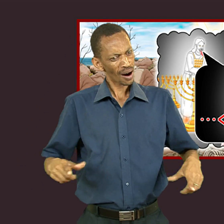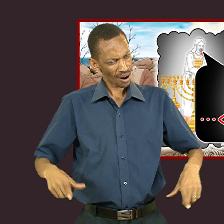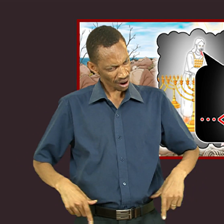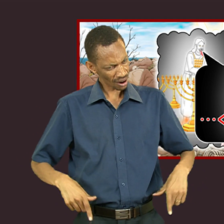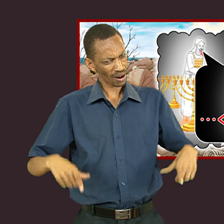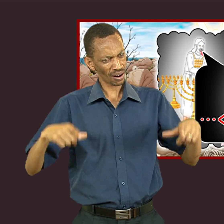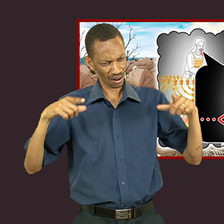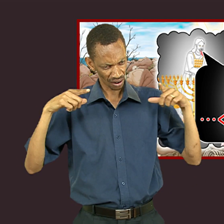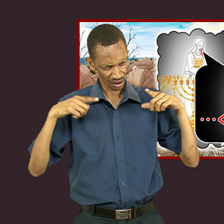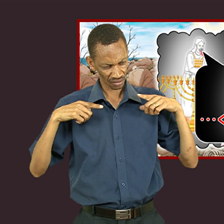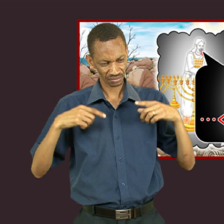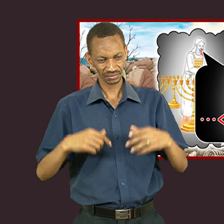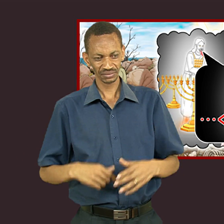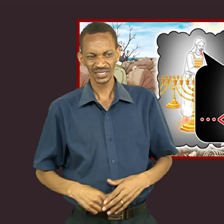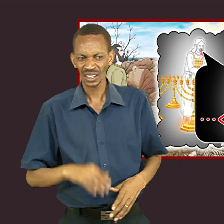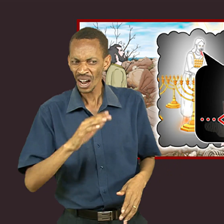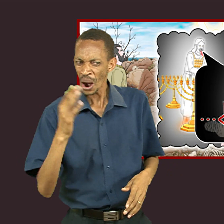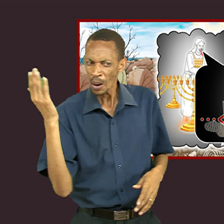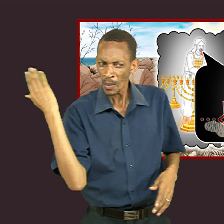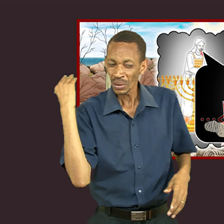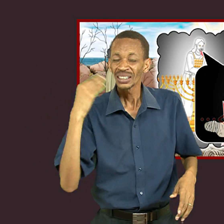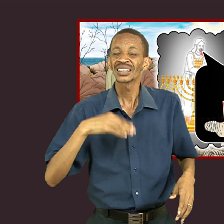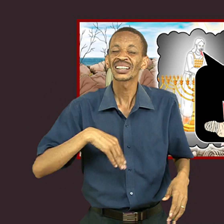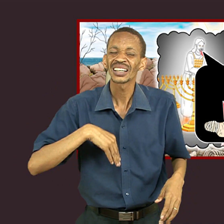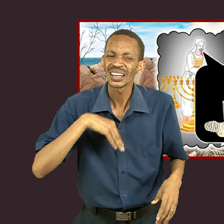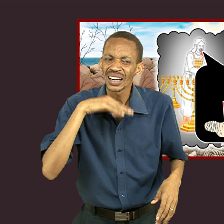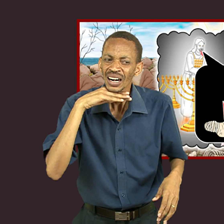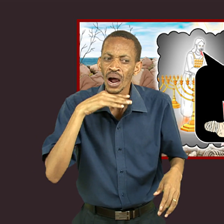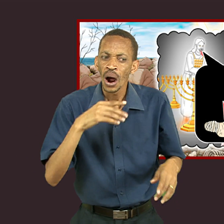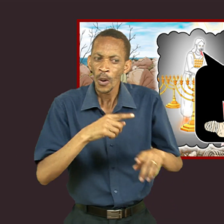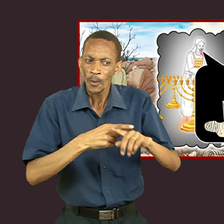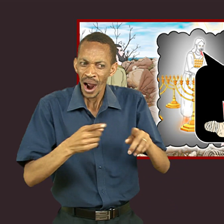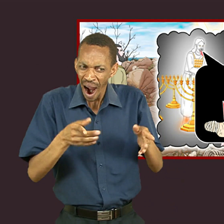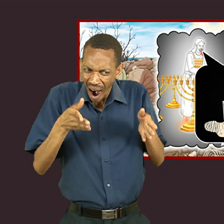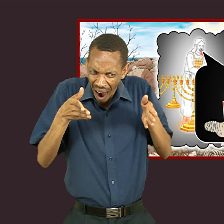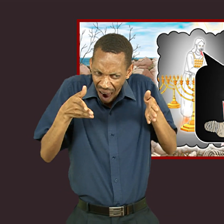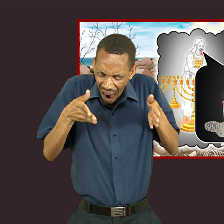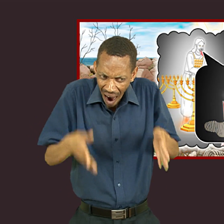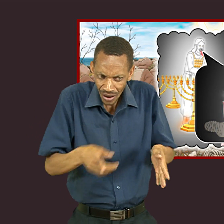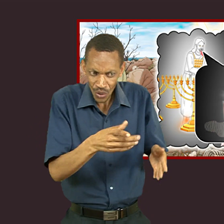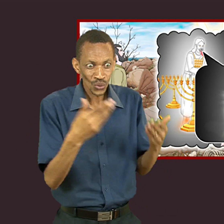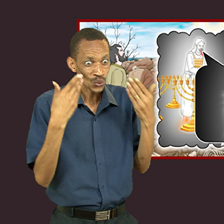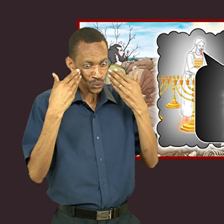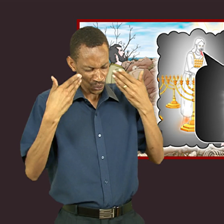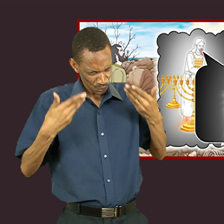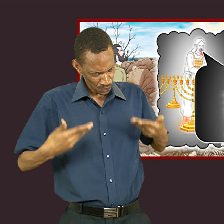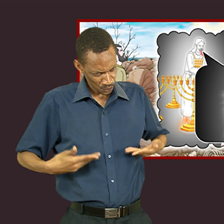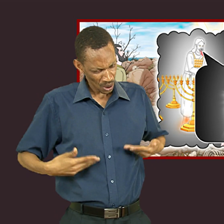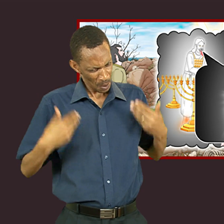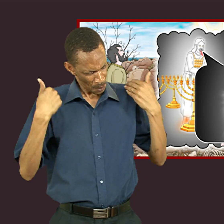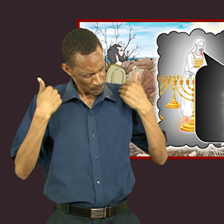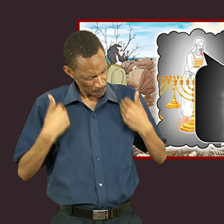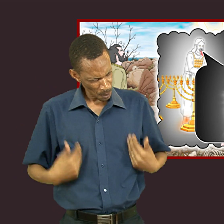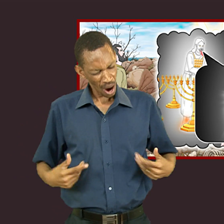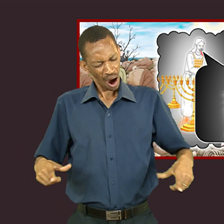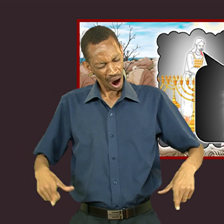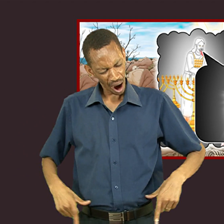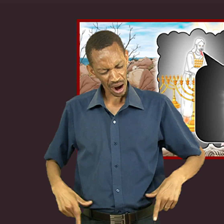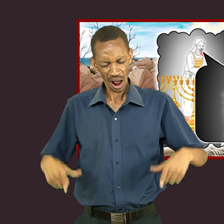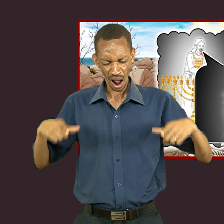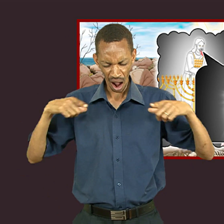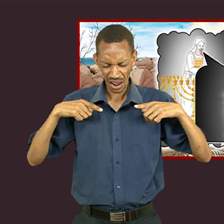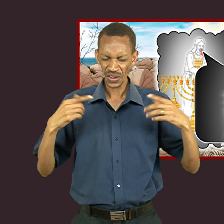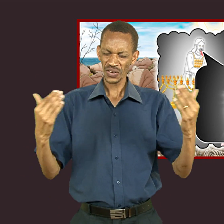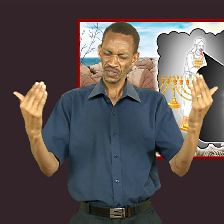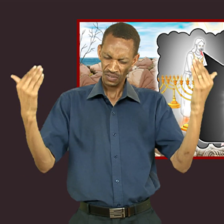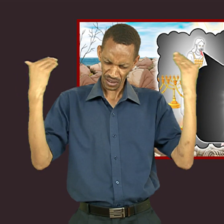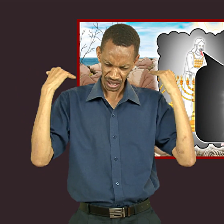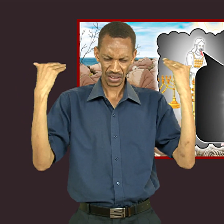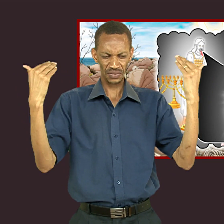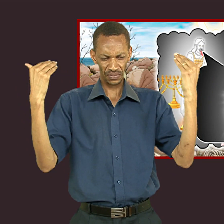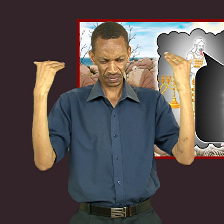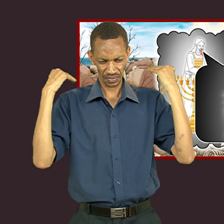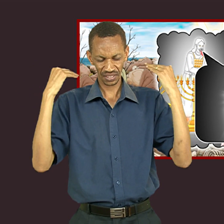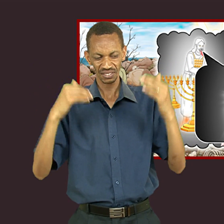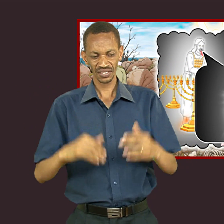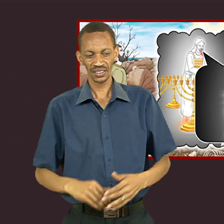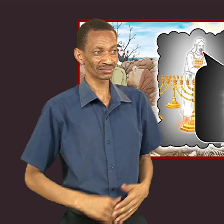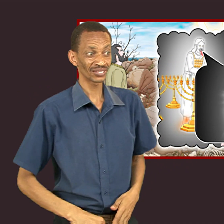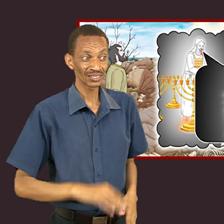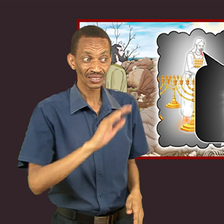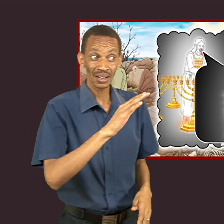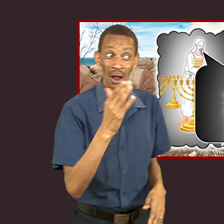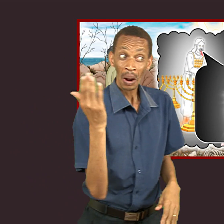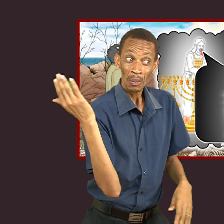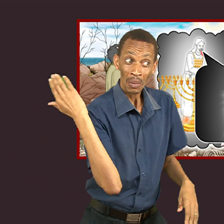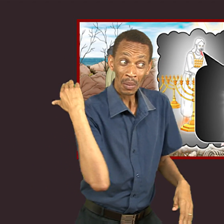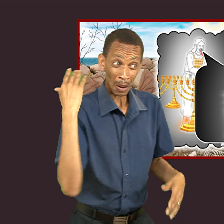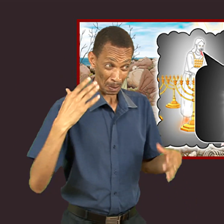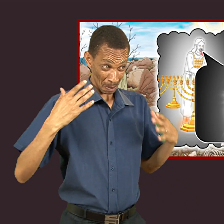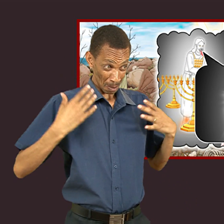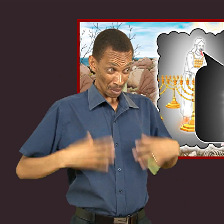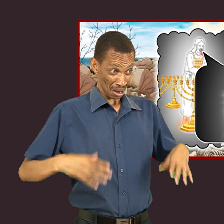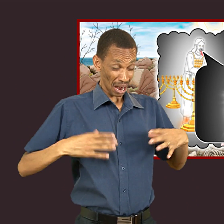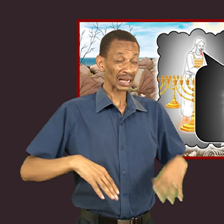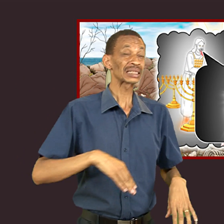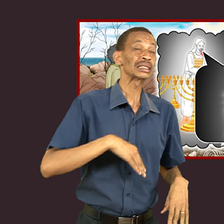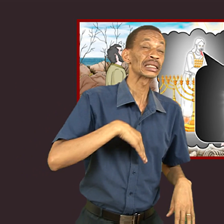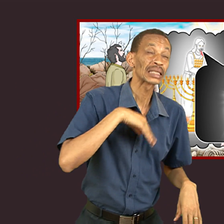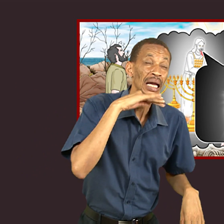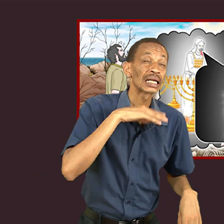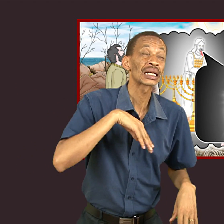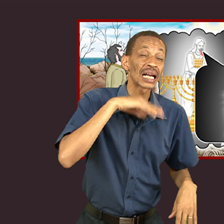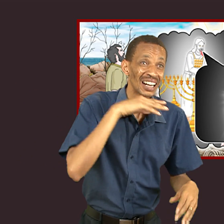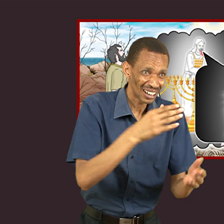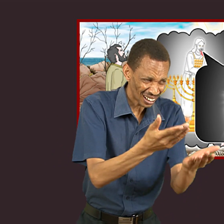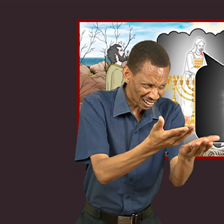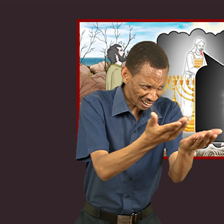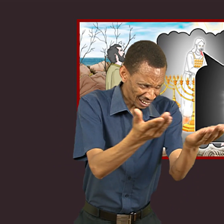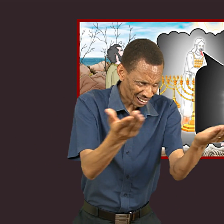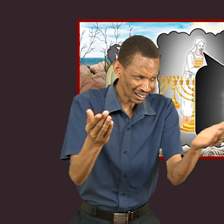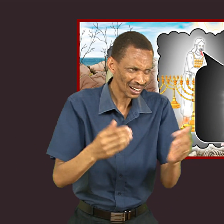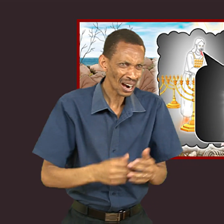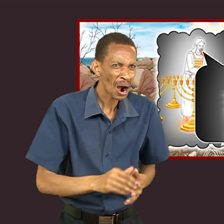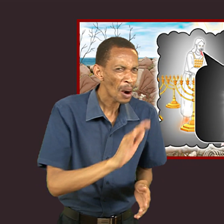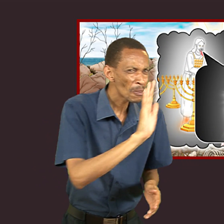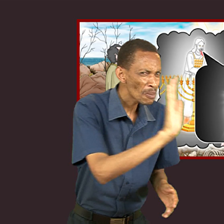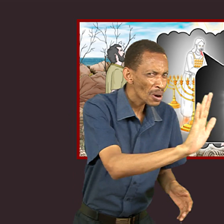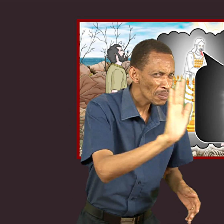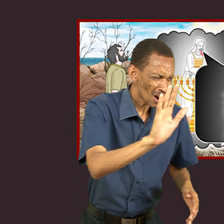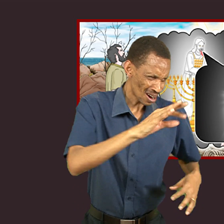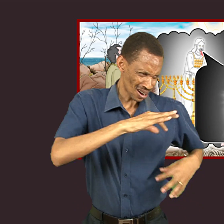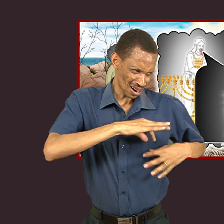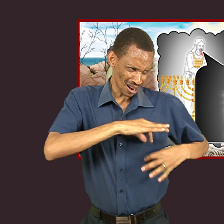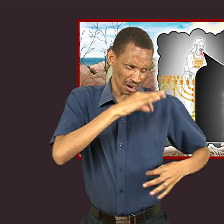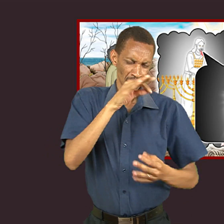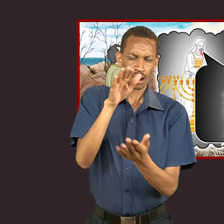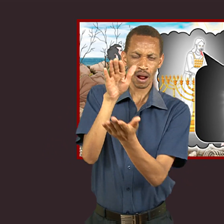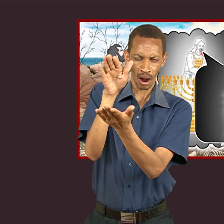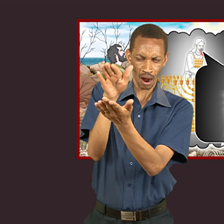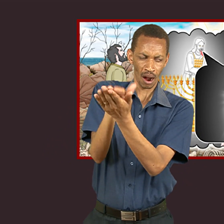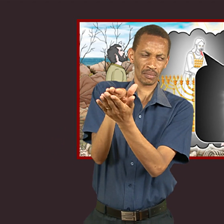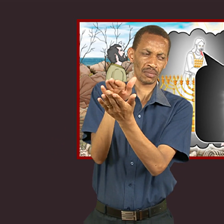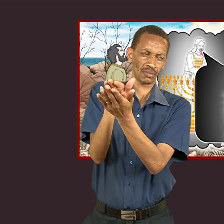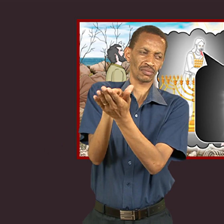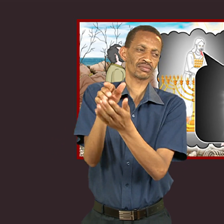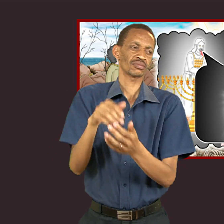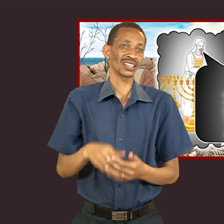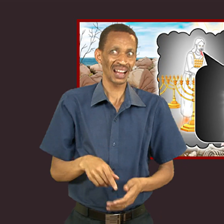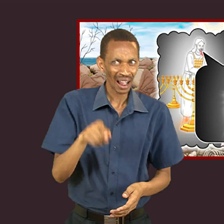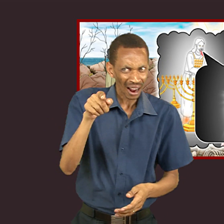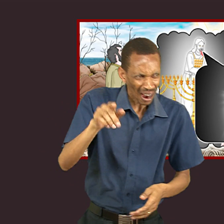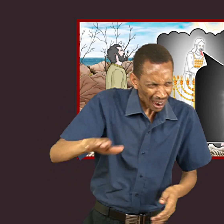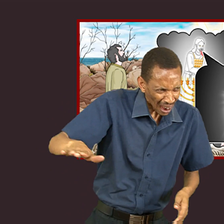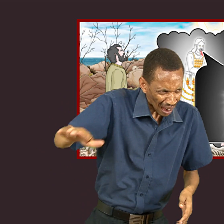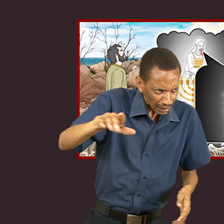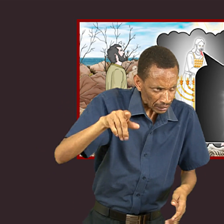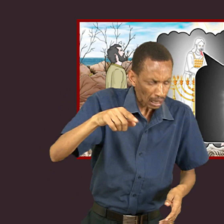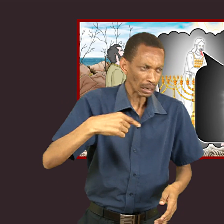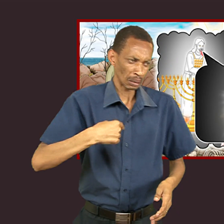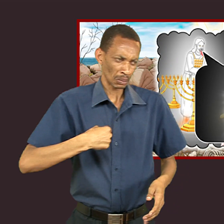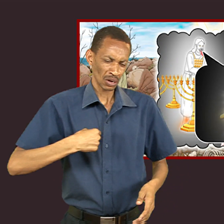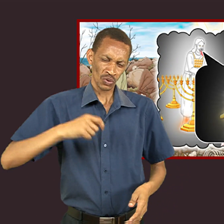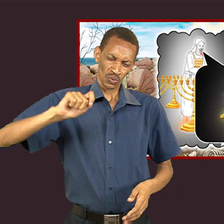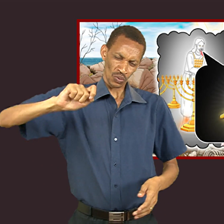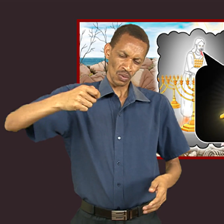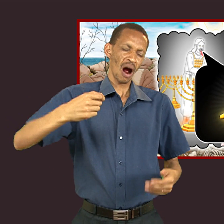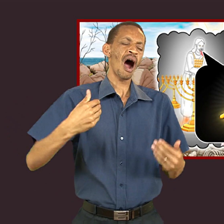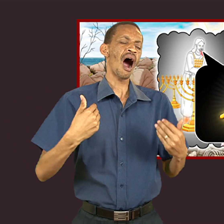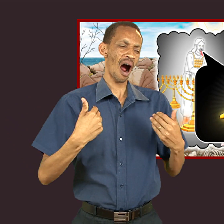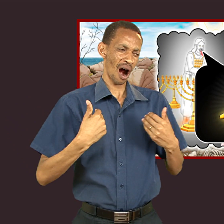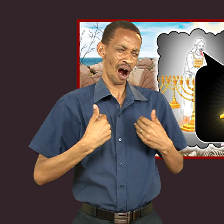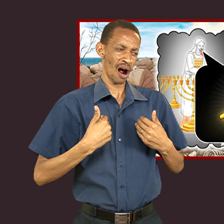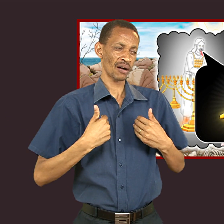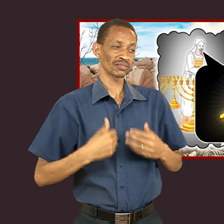I was dead, and behold, now I am alive forever and ever!